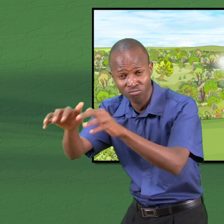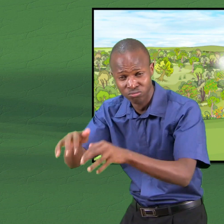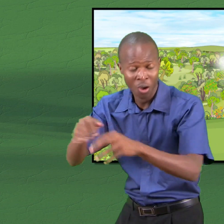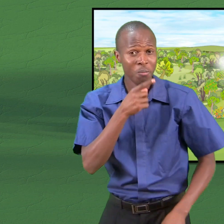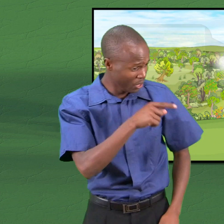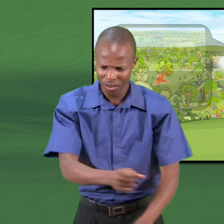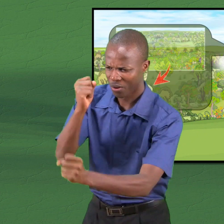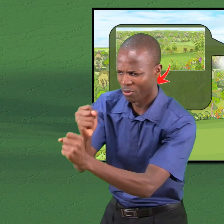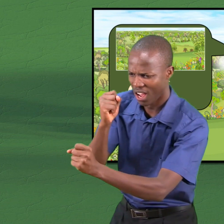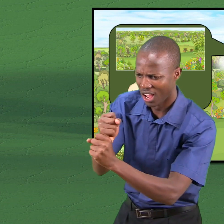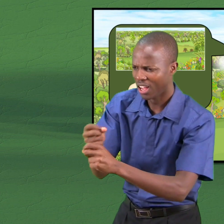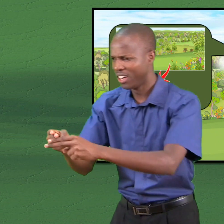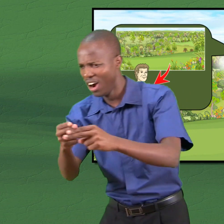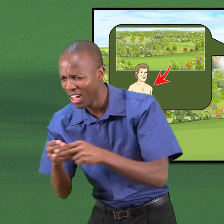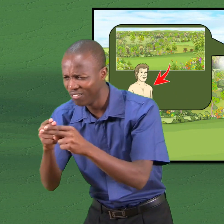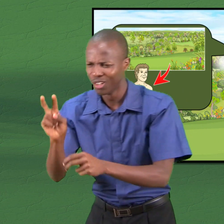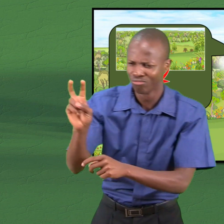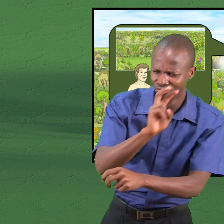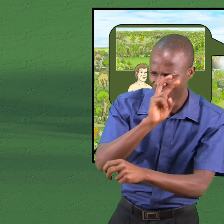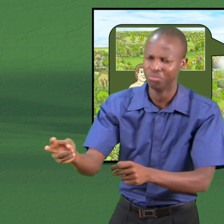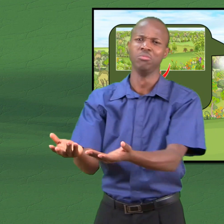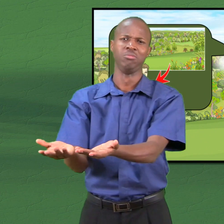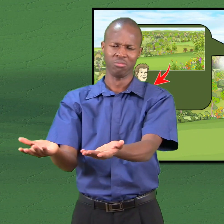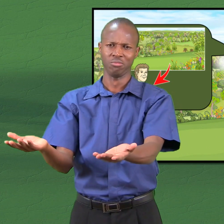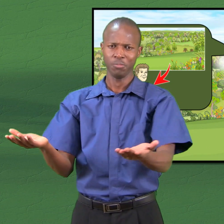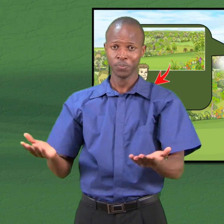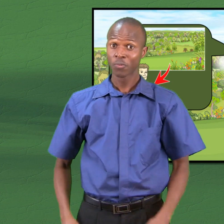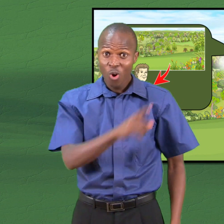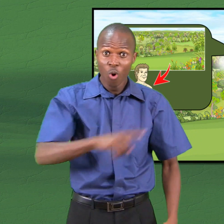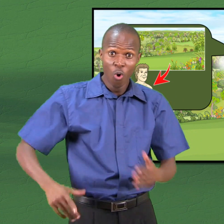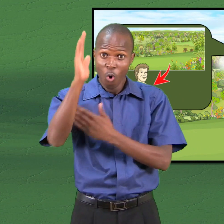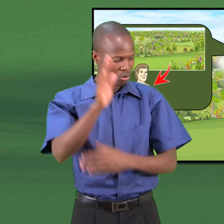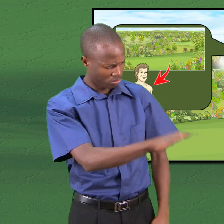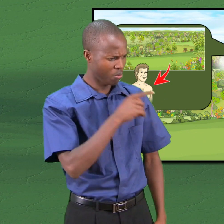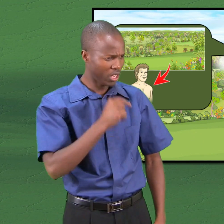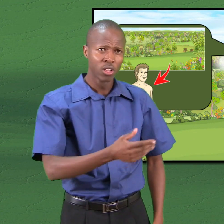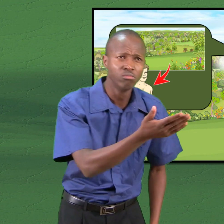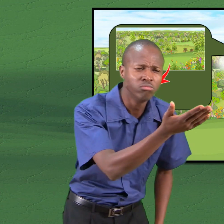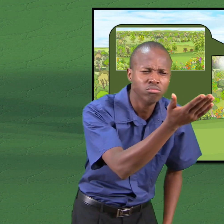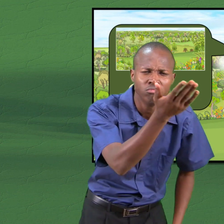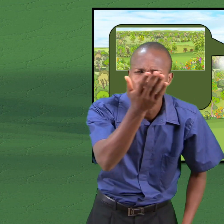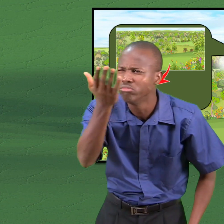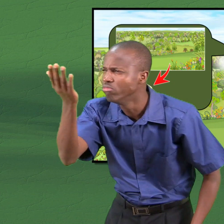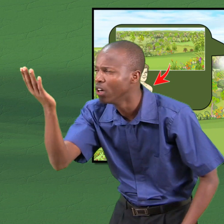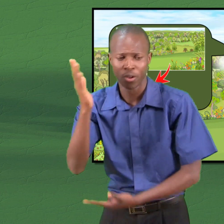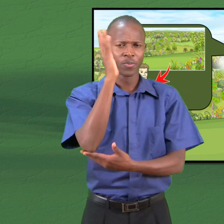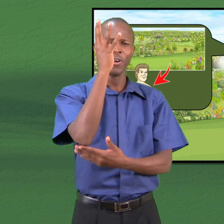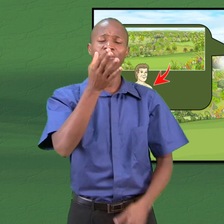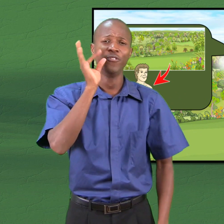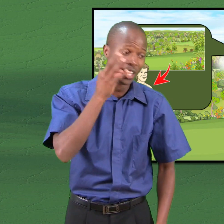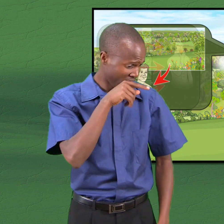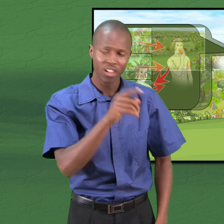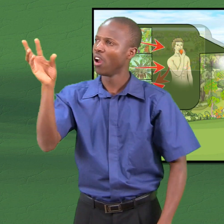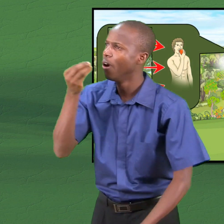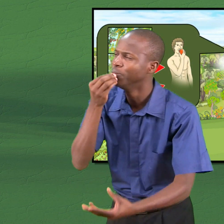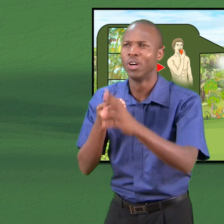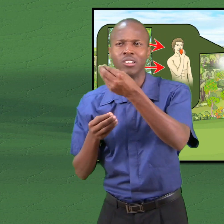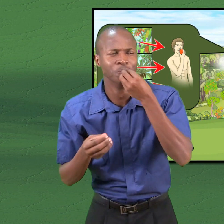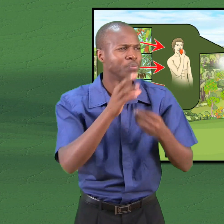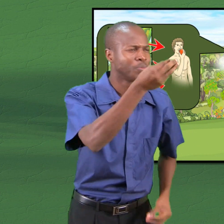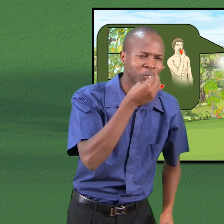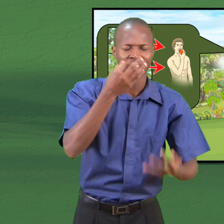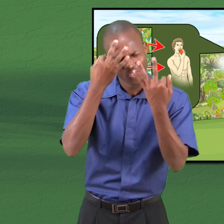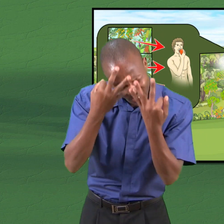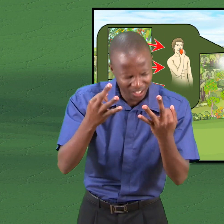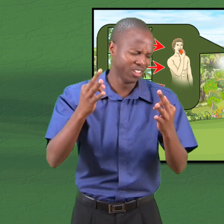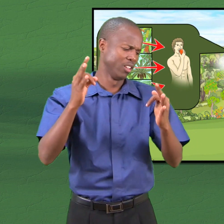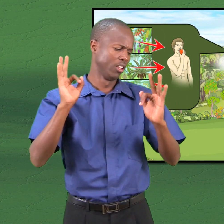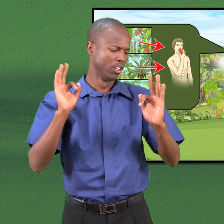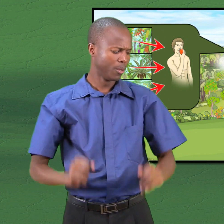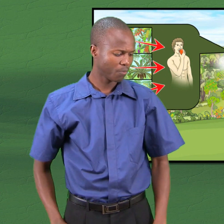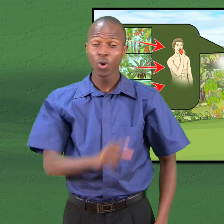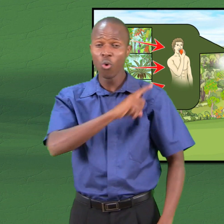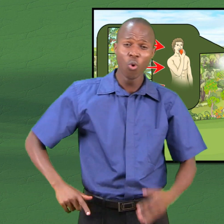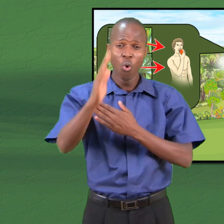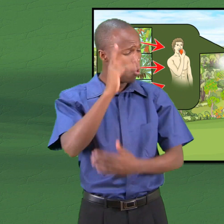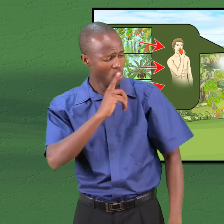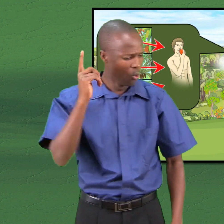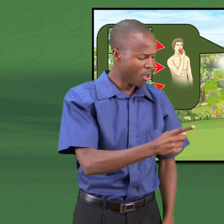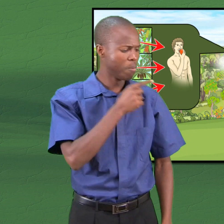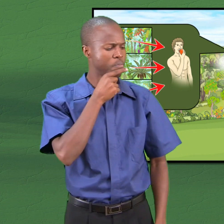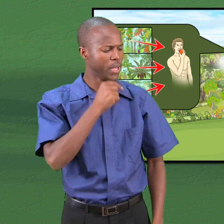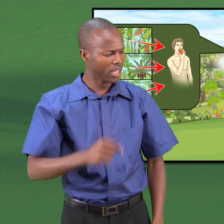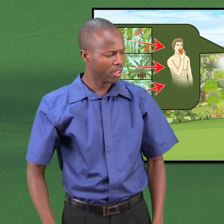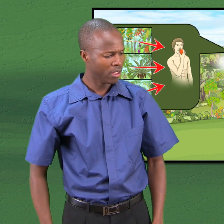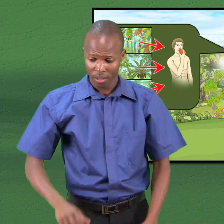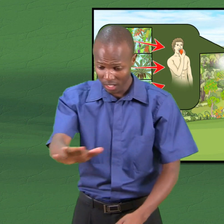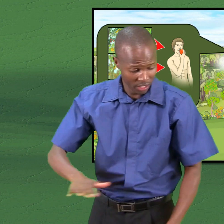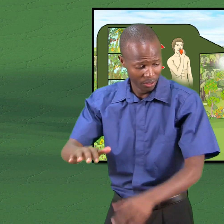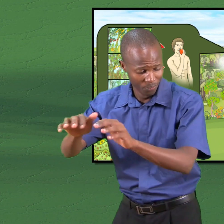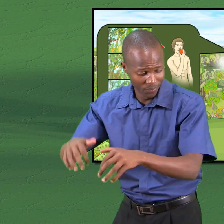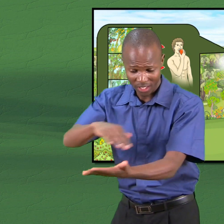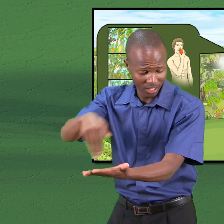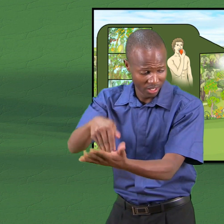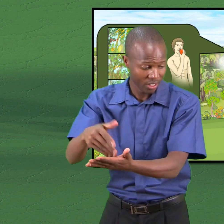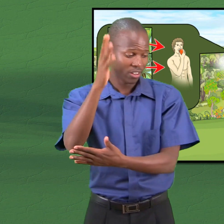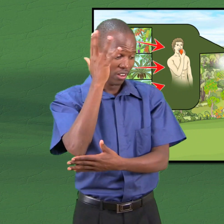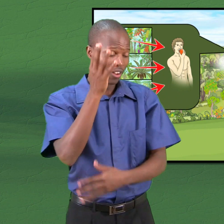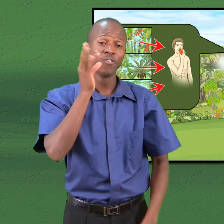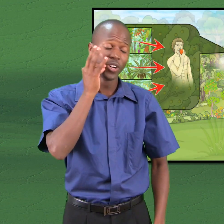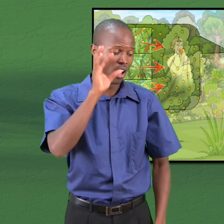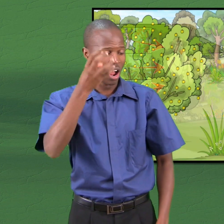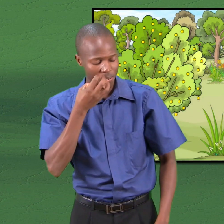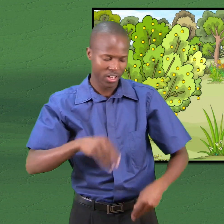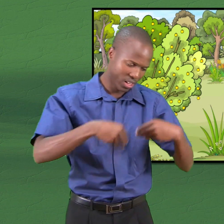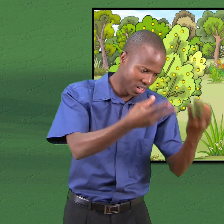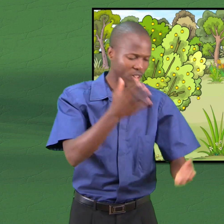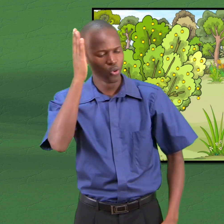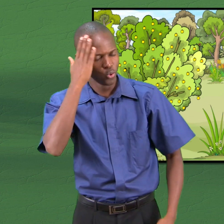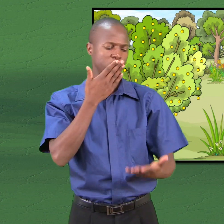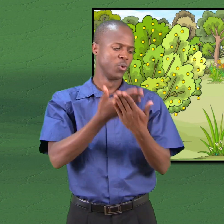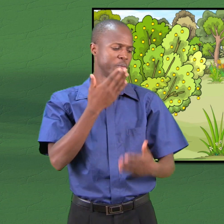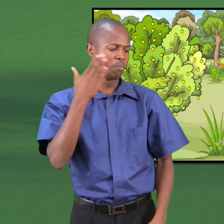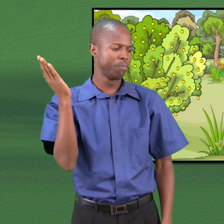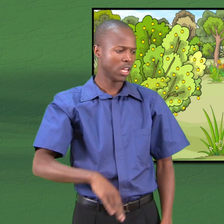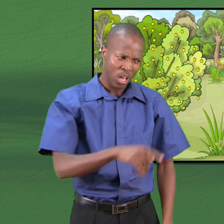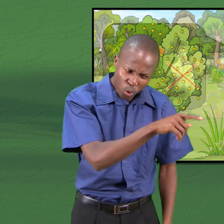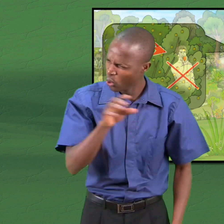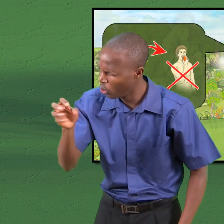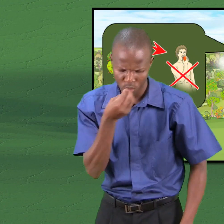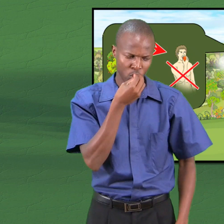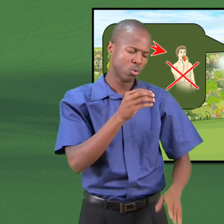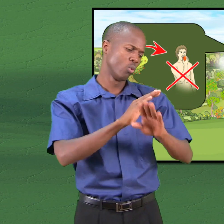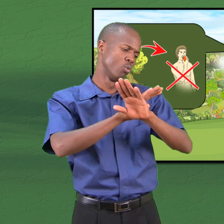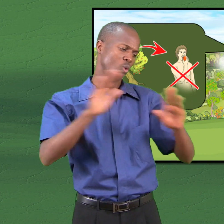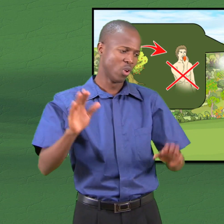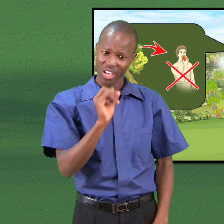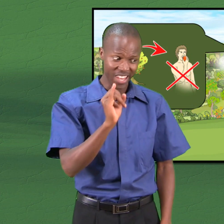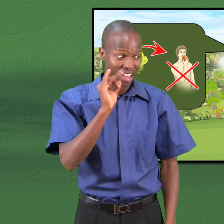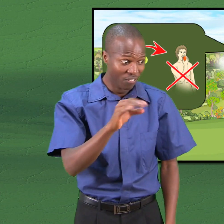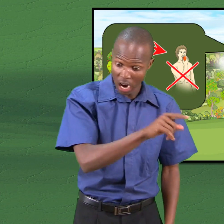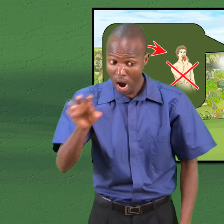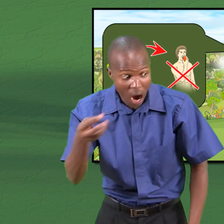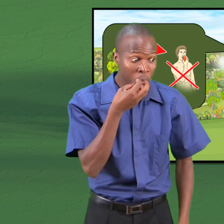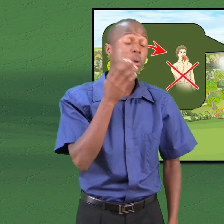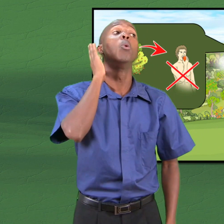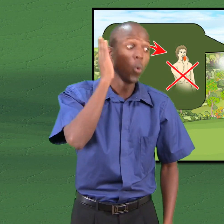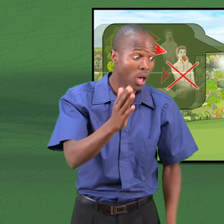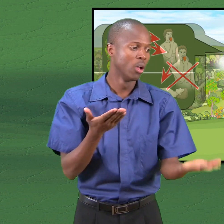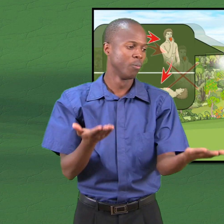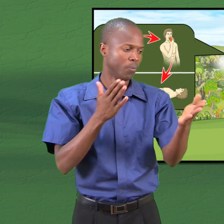And the LORD God commanded him, “You may eat freely from every tree of the garden, but you must not eat from the tree of the knowledge of good and evil;